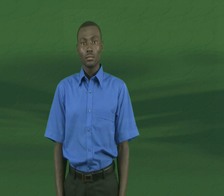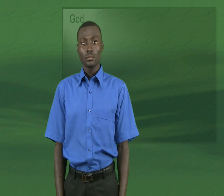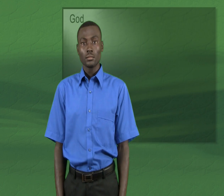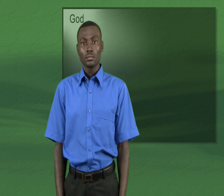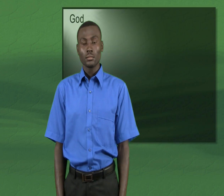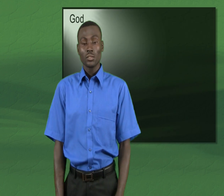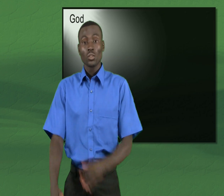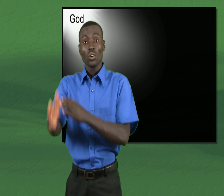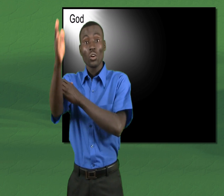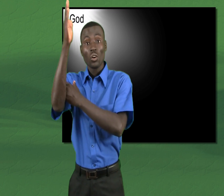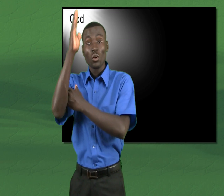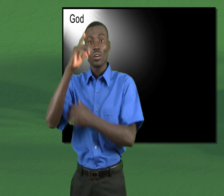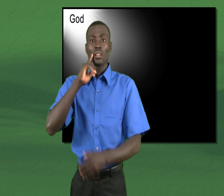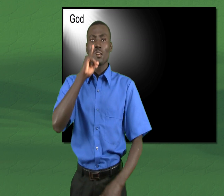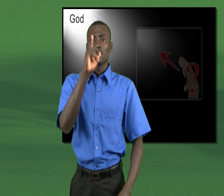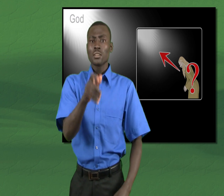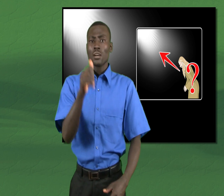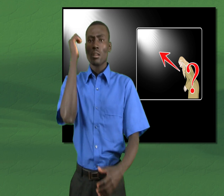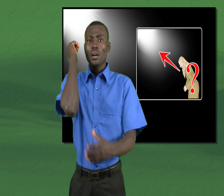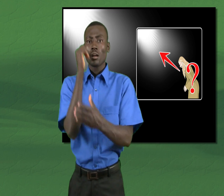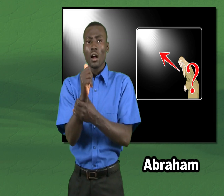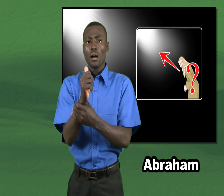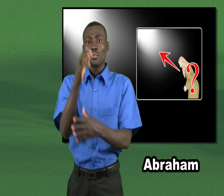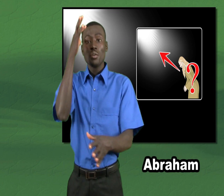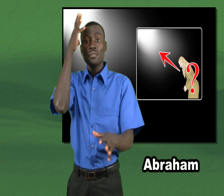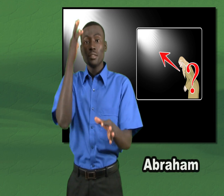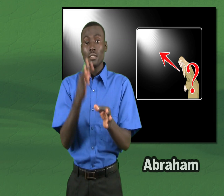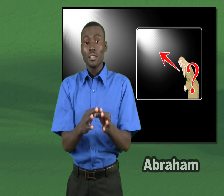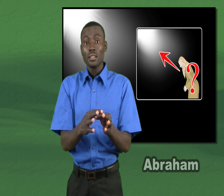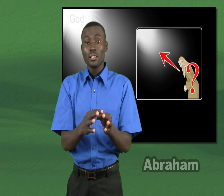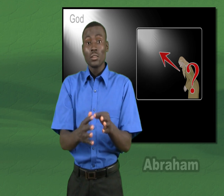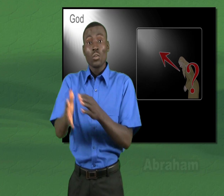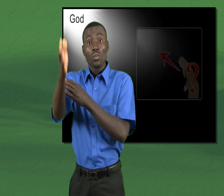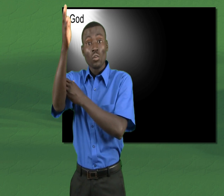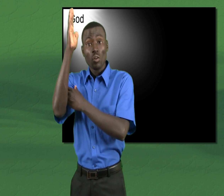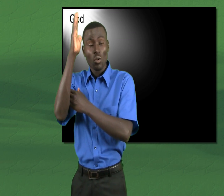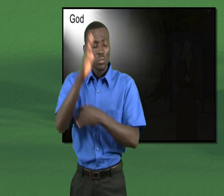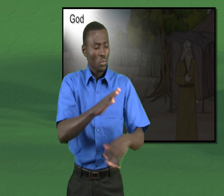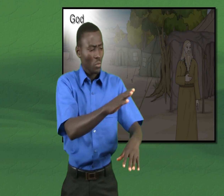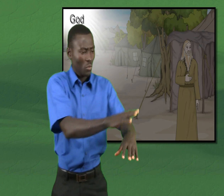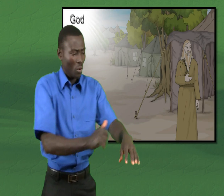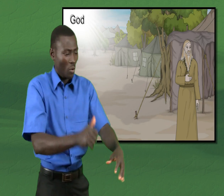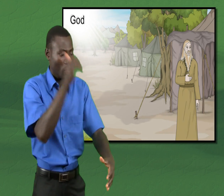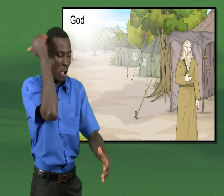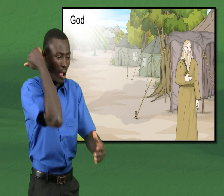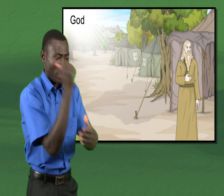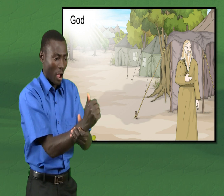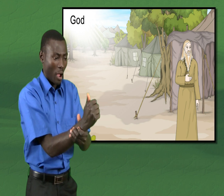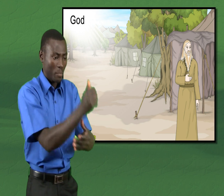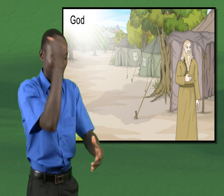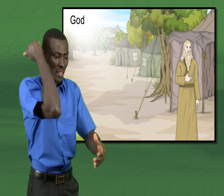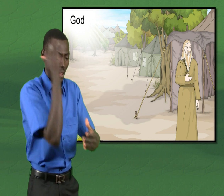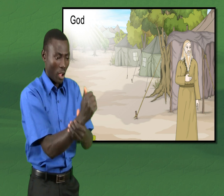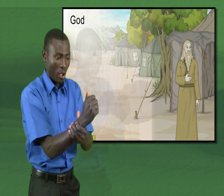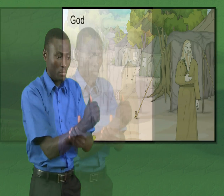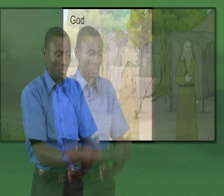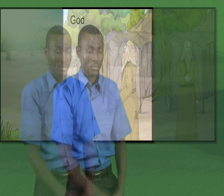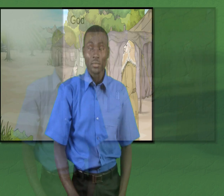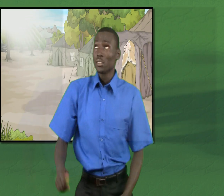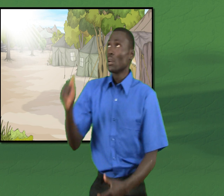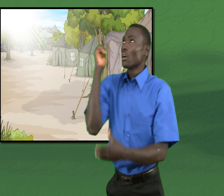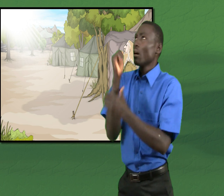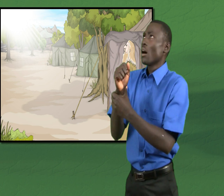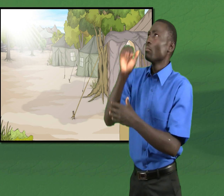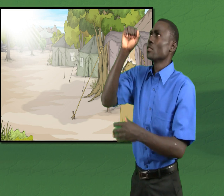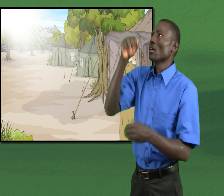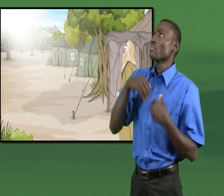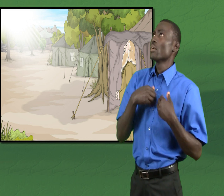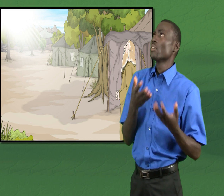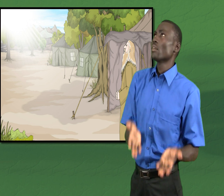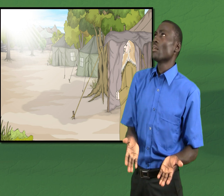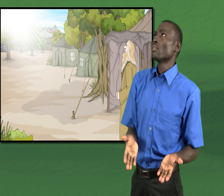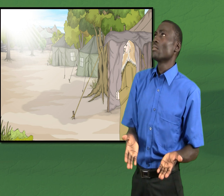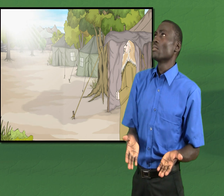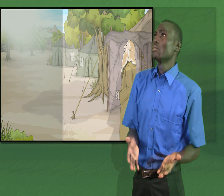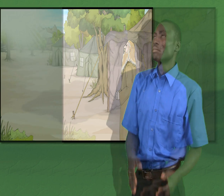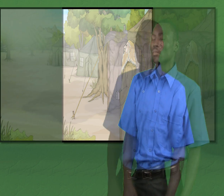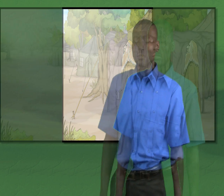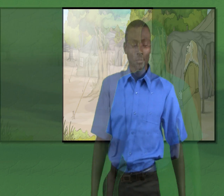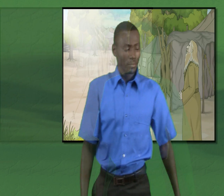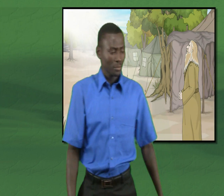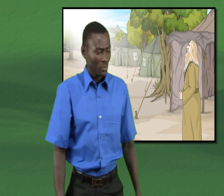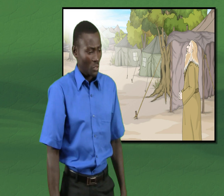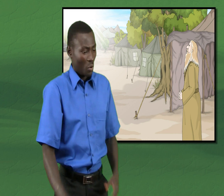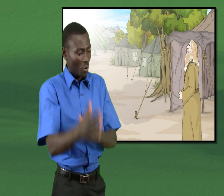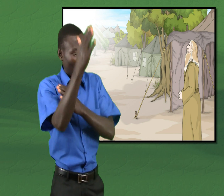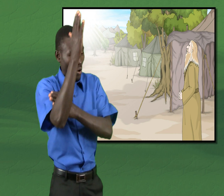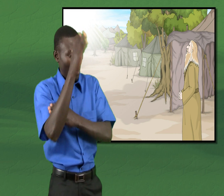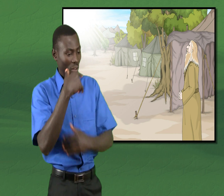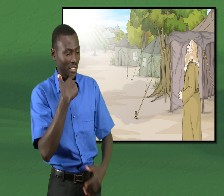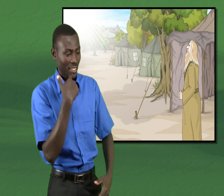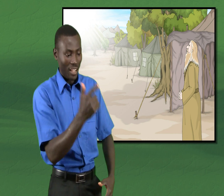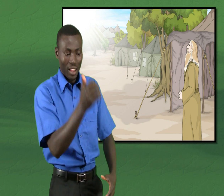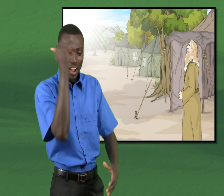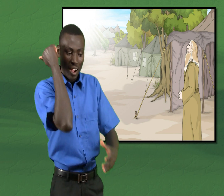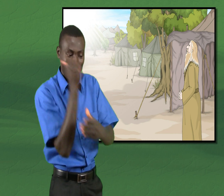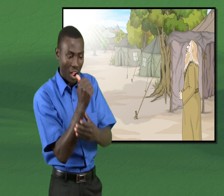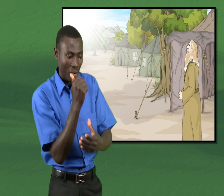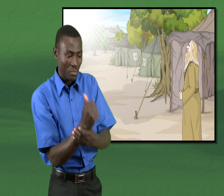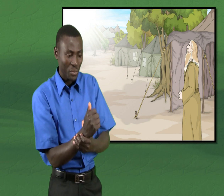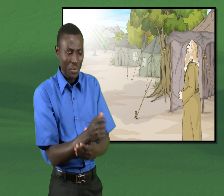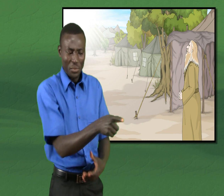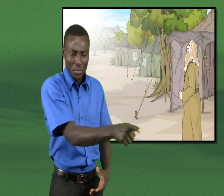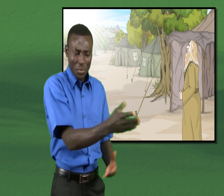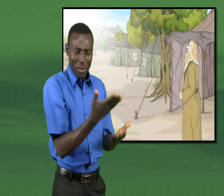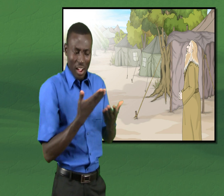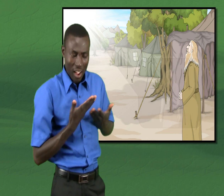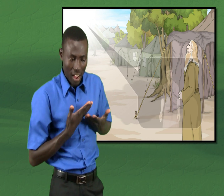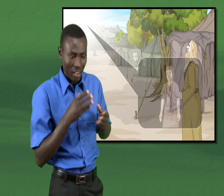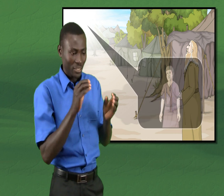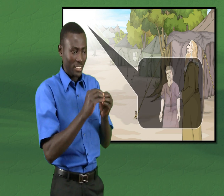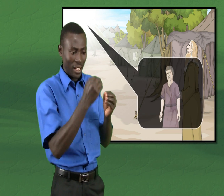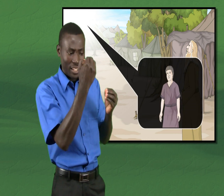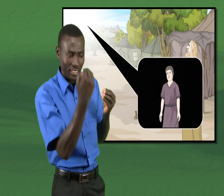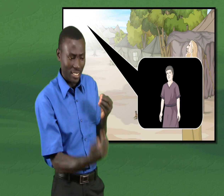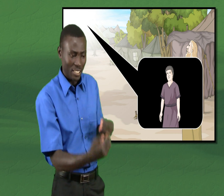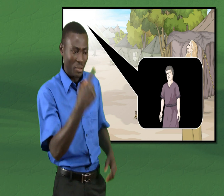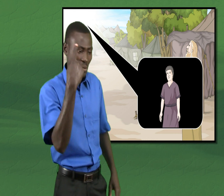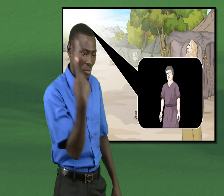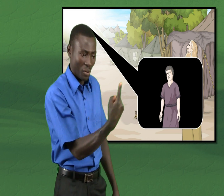Some time later God tested Abraham and said to him, “Abraham!” “Here I am,” he answered.